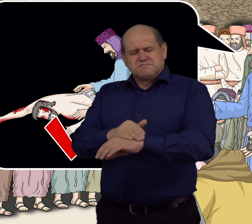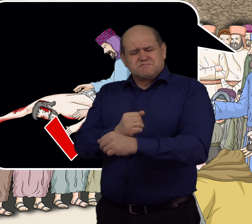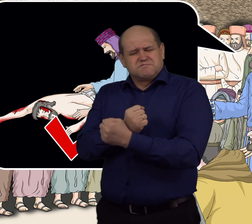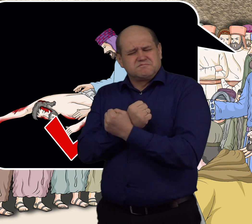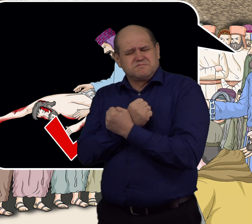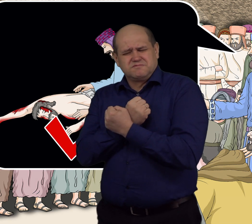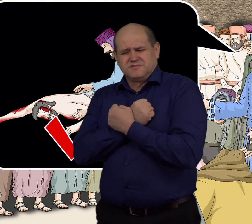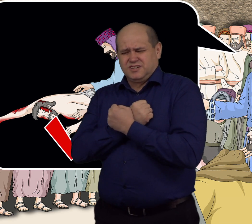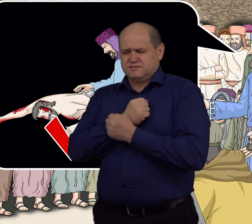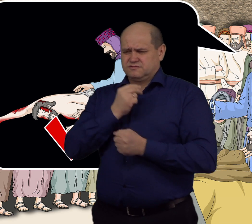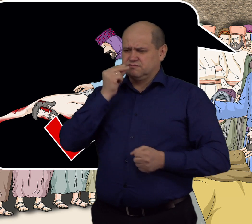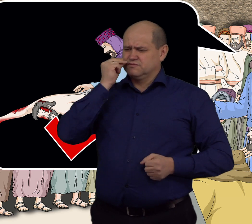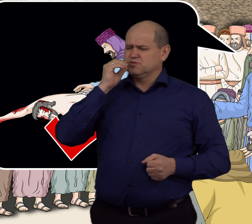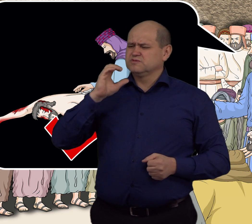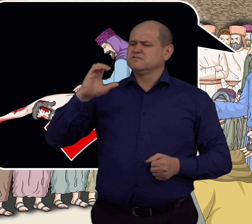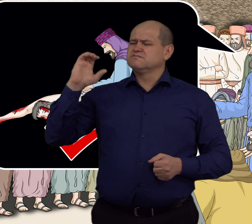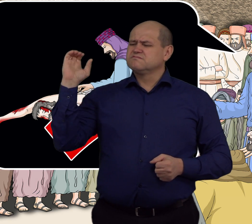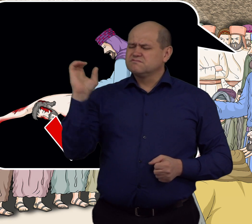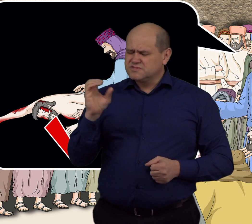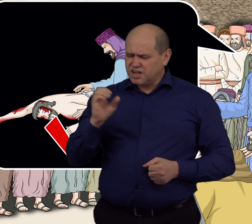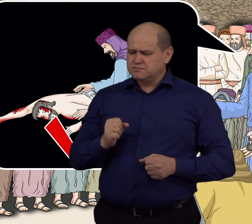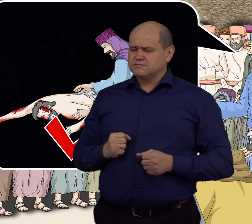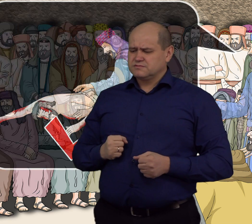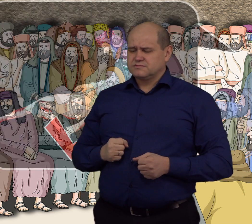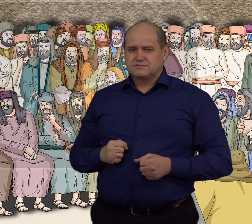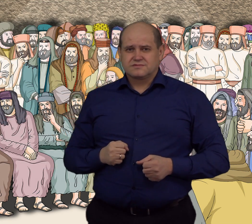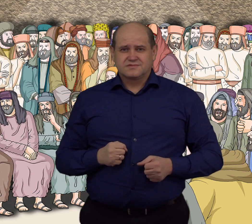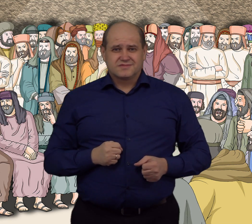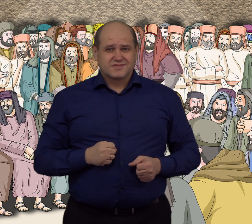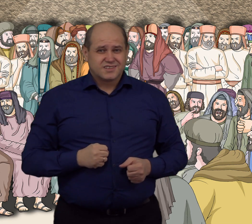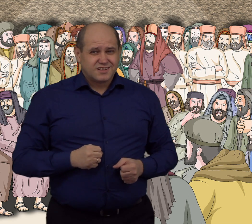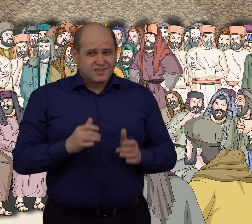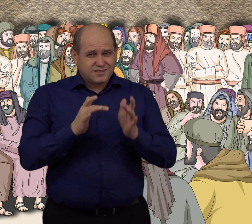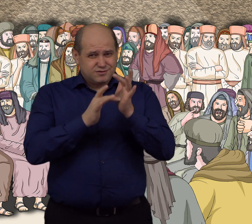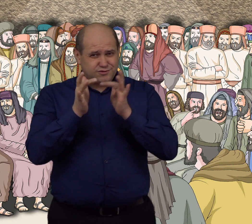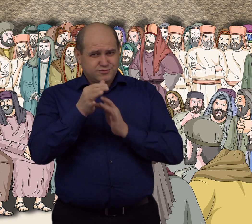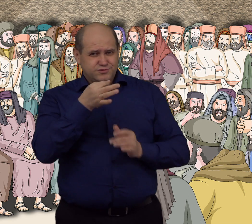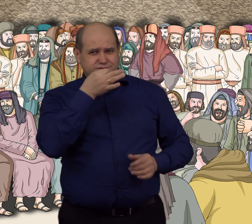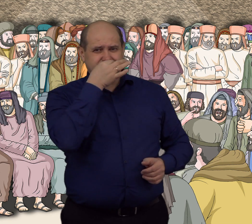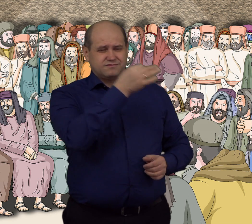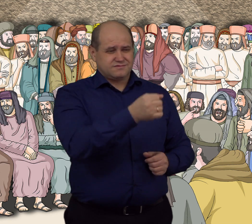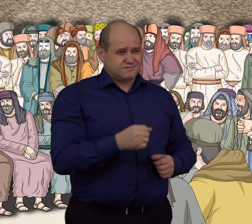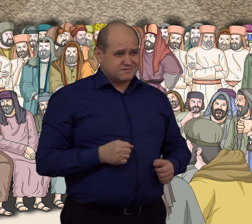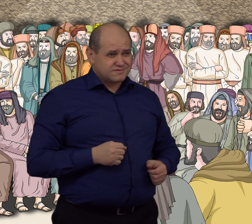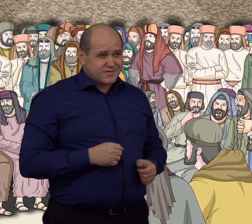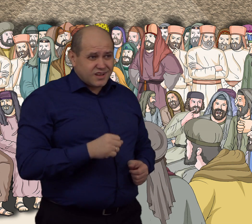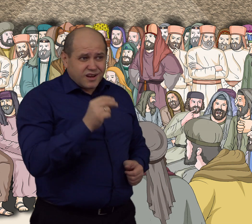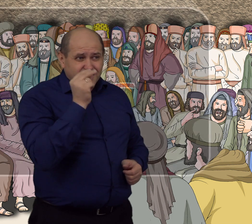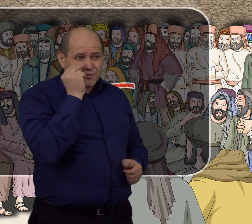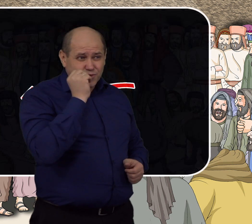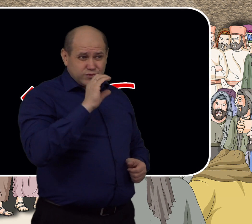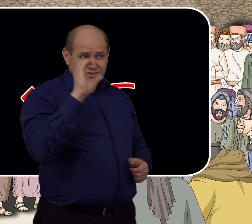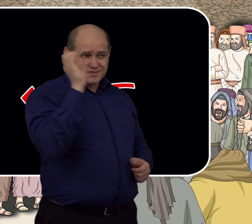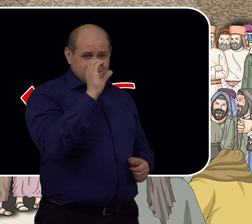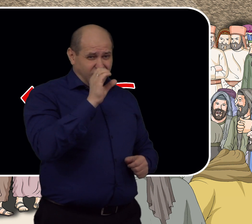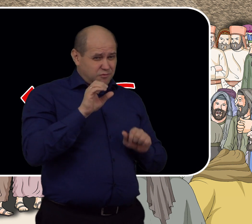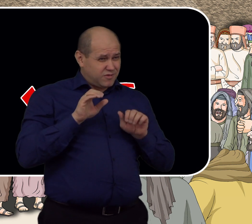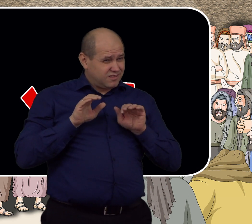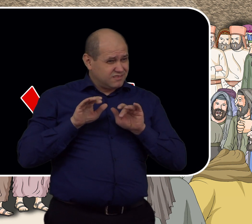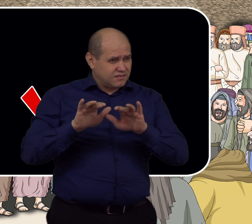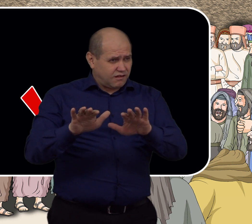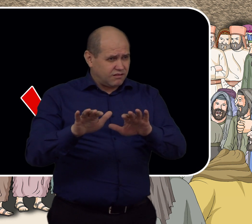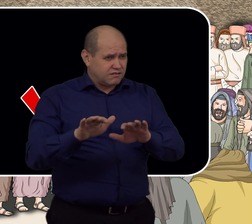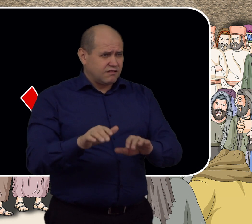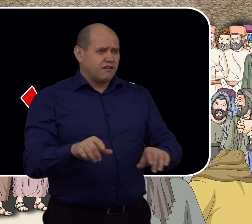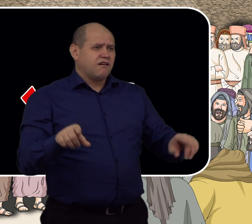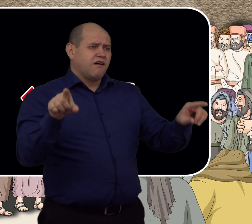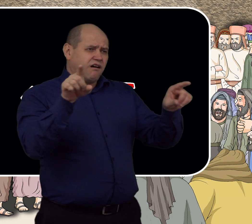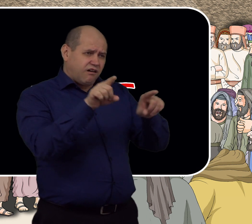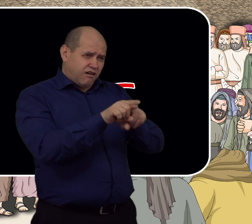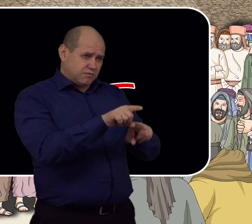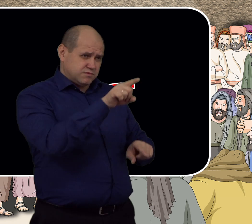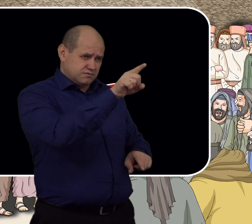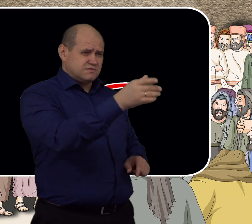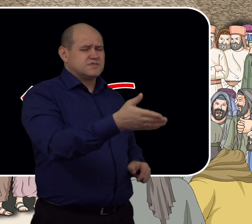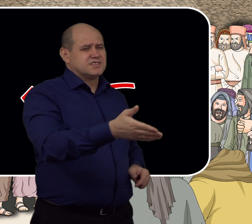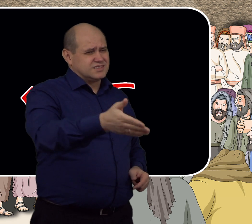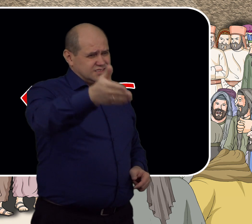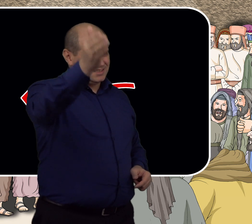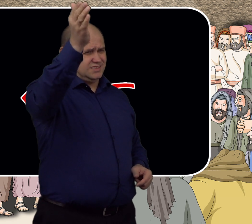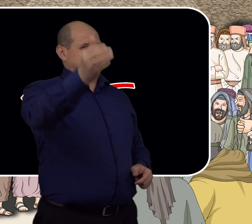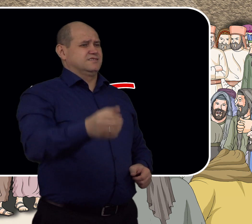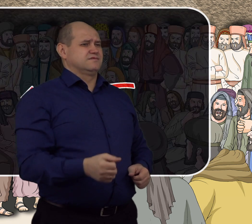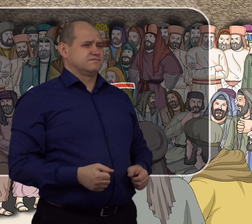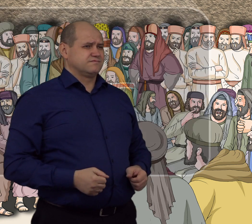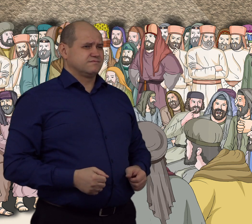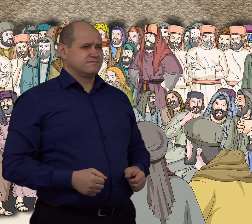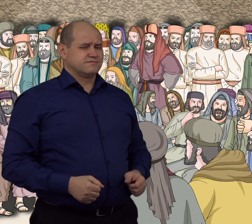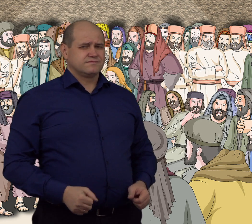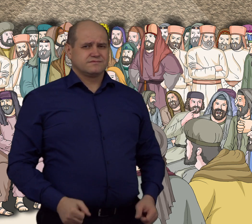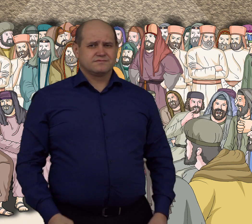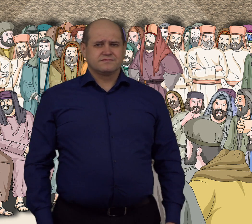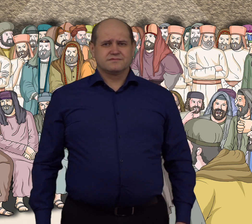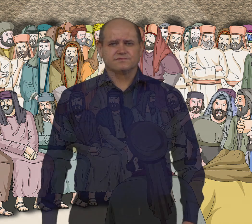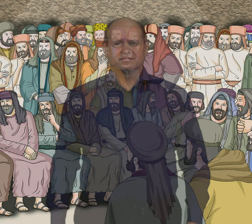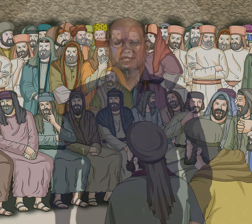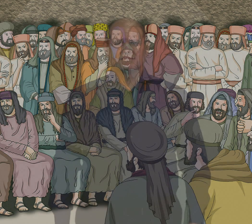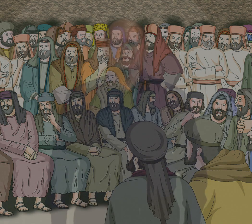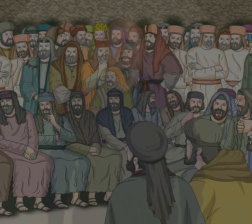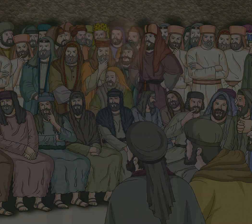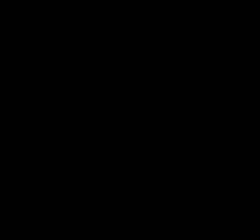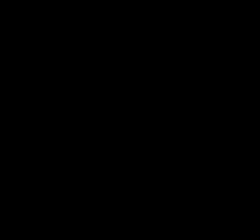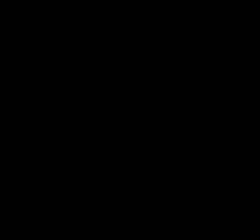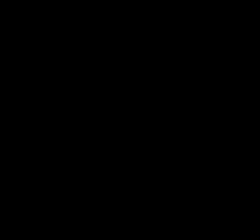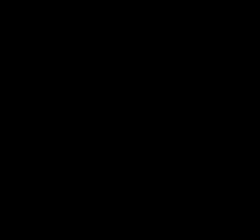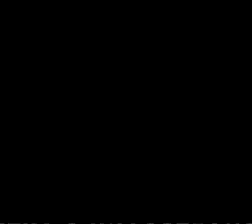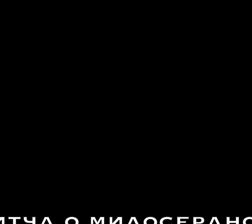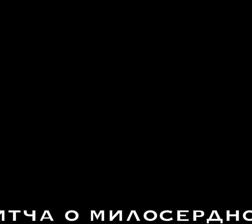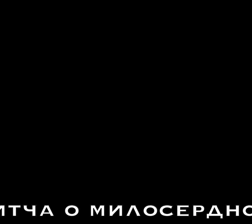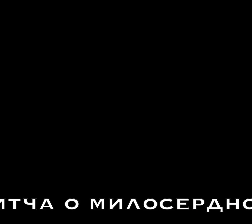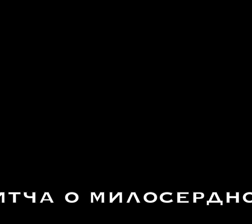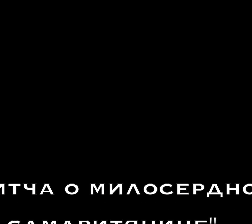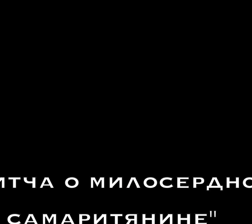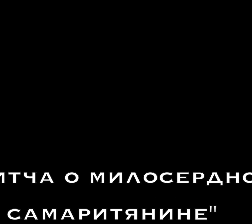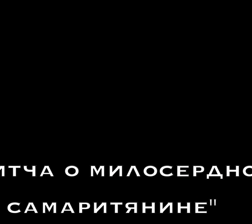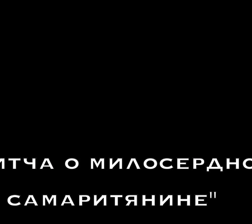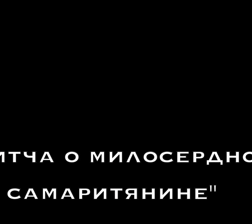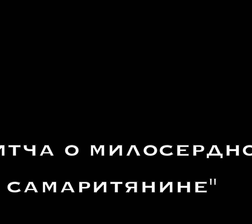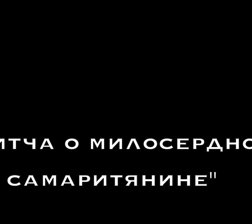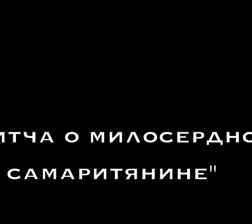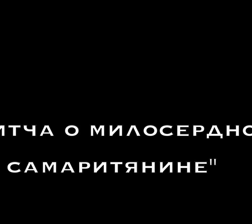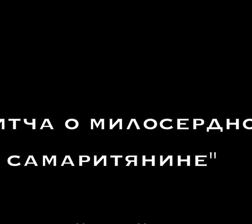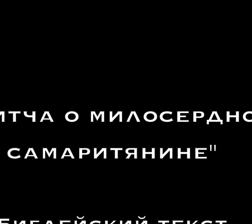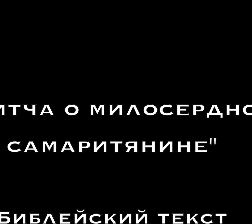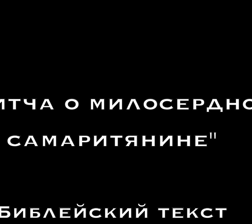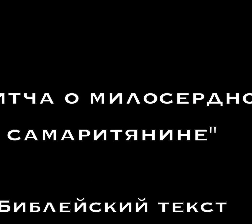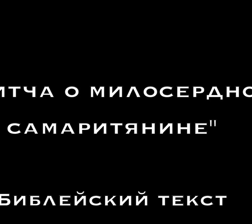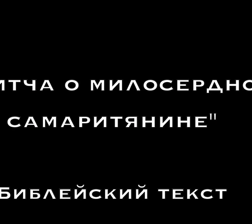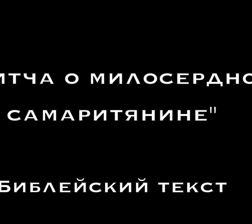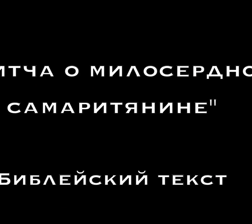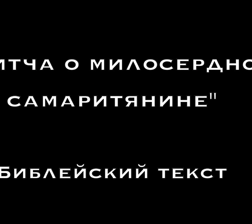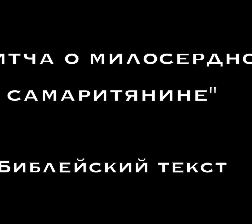“The one who showed him mercy,” replied the expert in the law. Then Jesus told him, “Go and do likewise.”